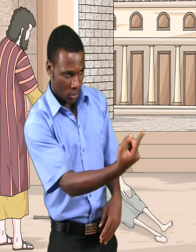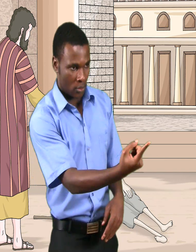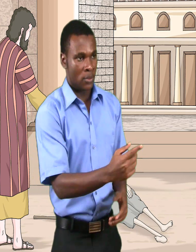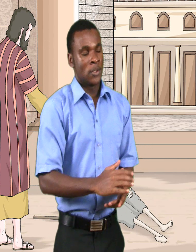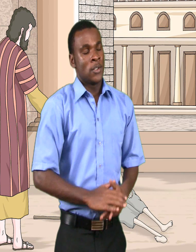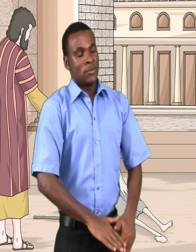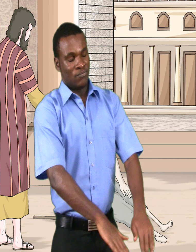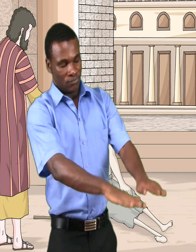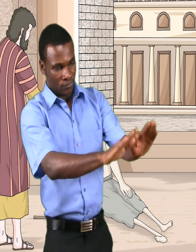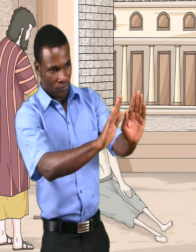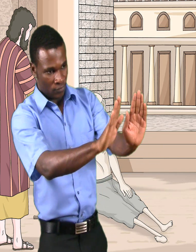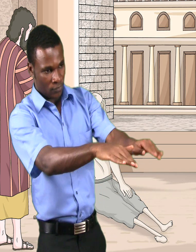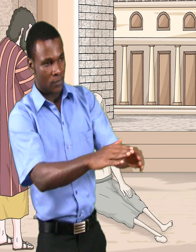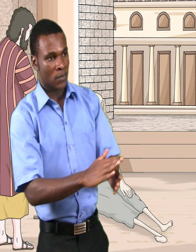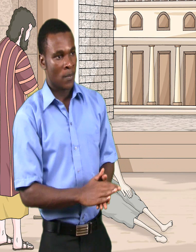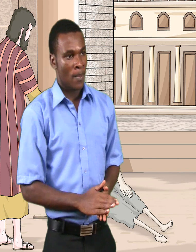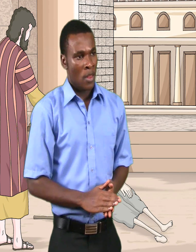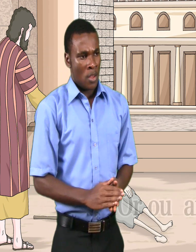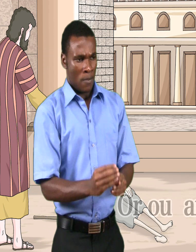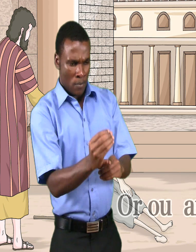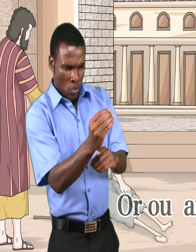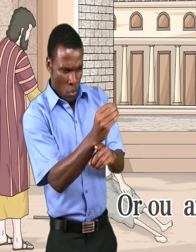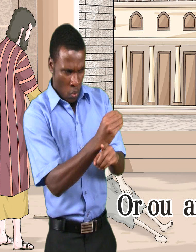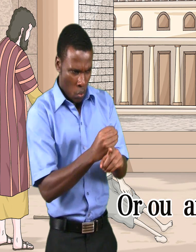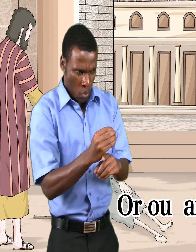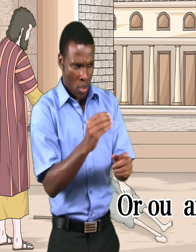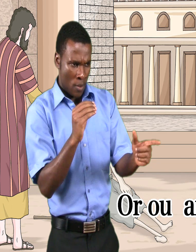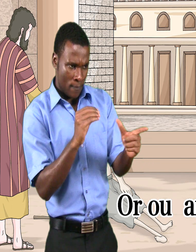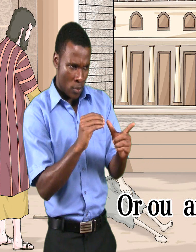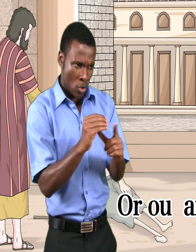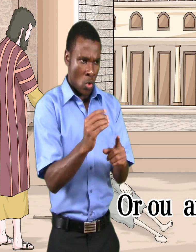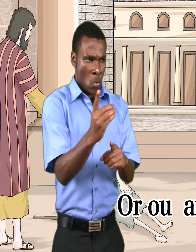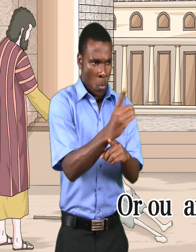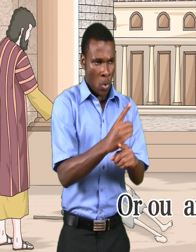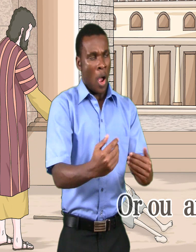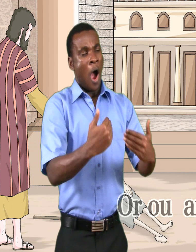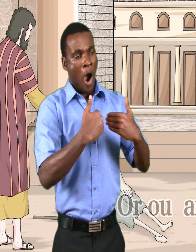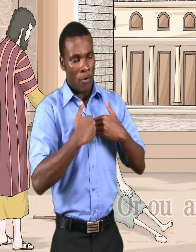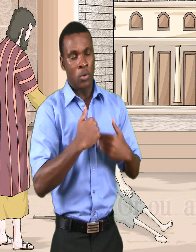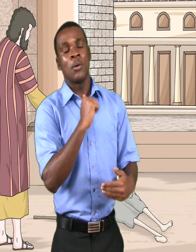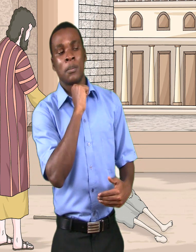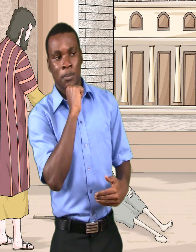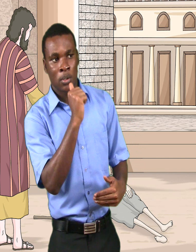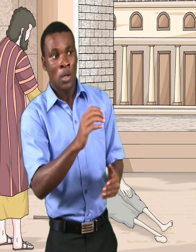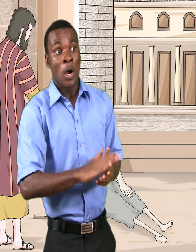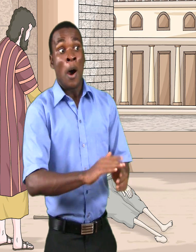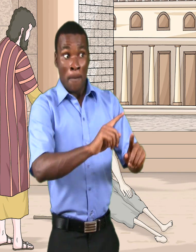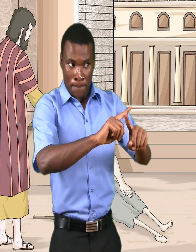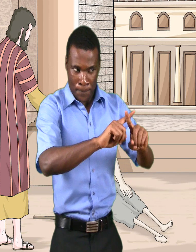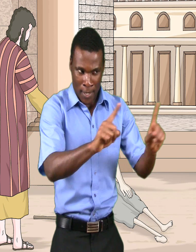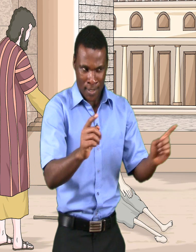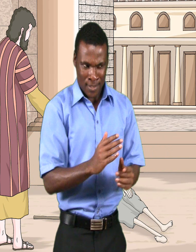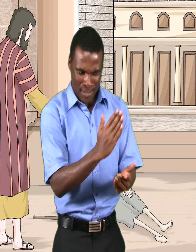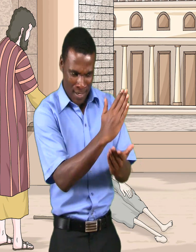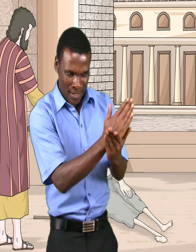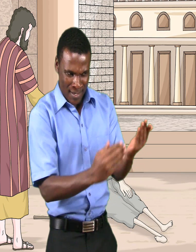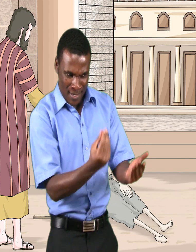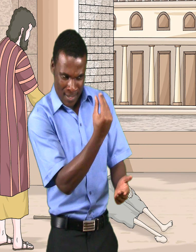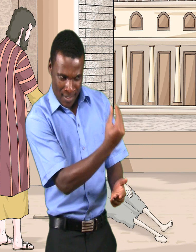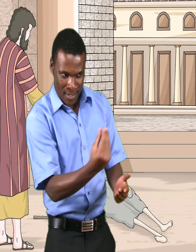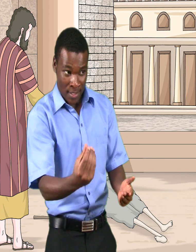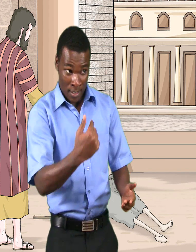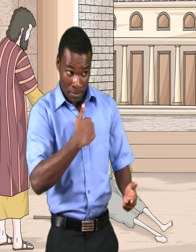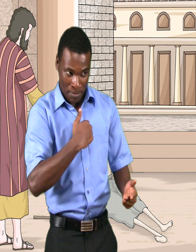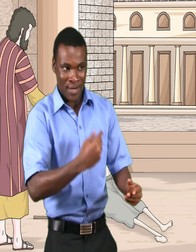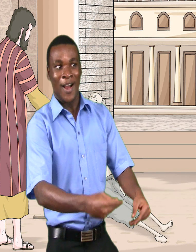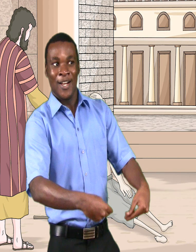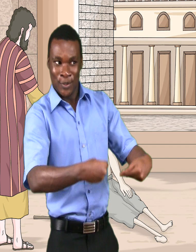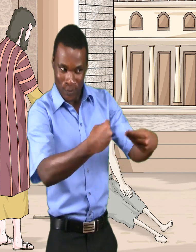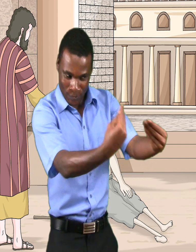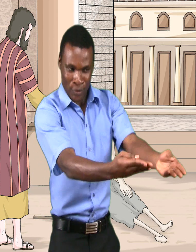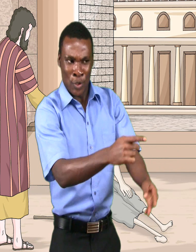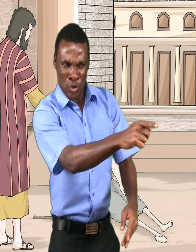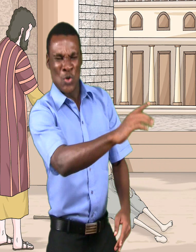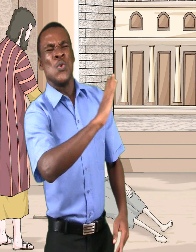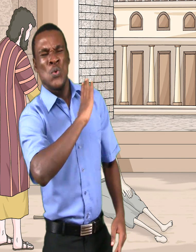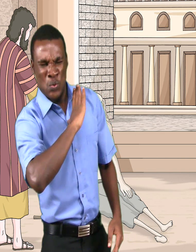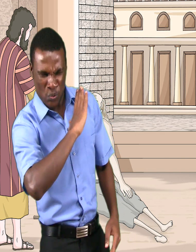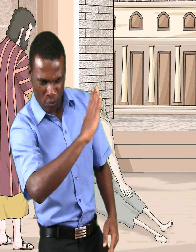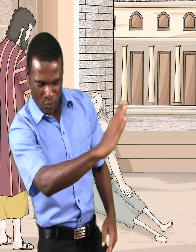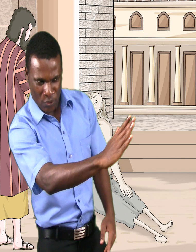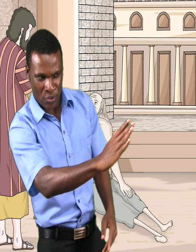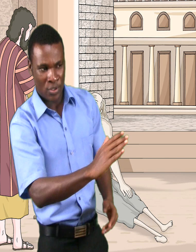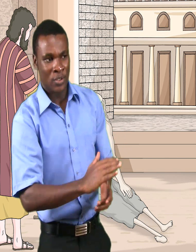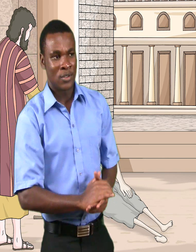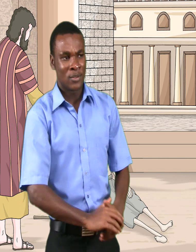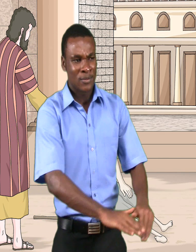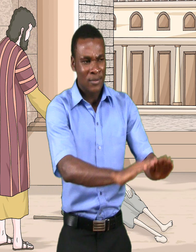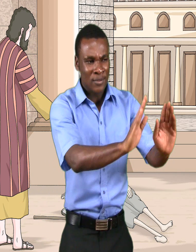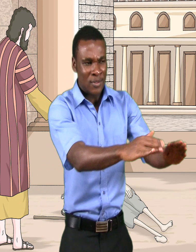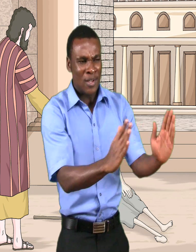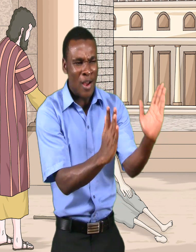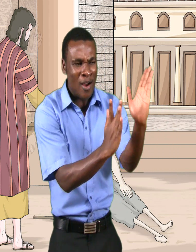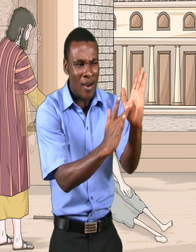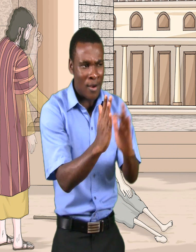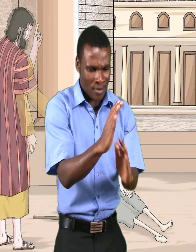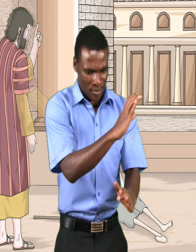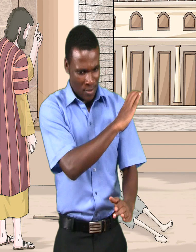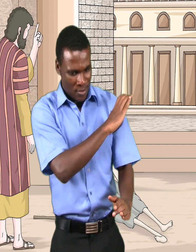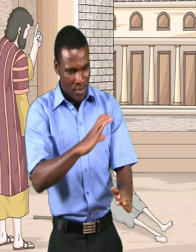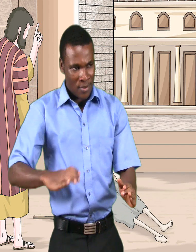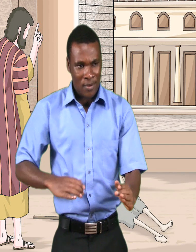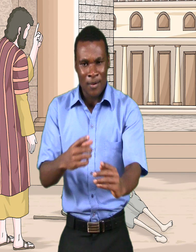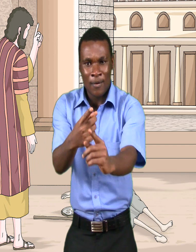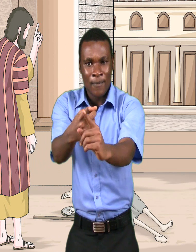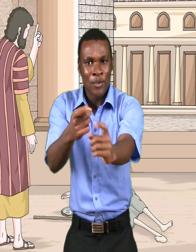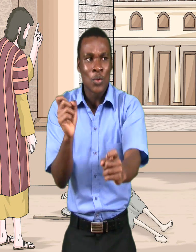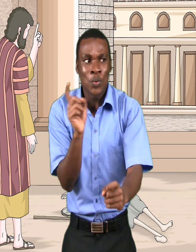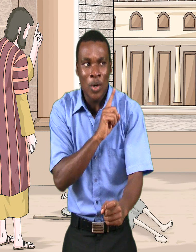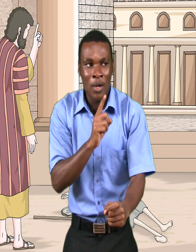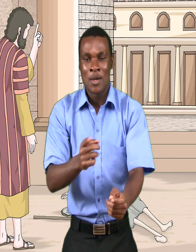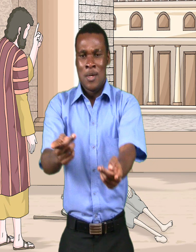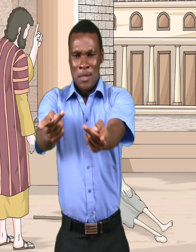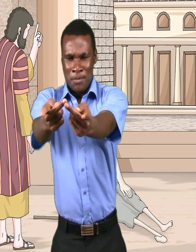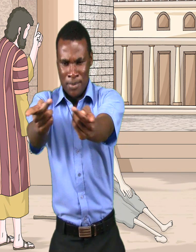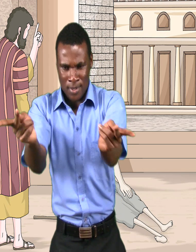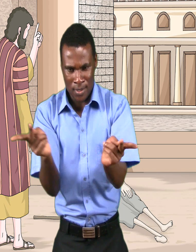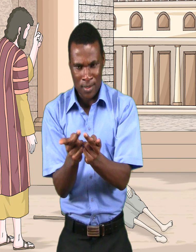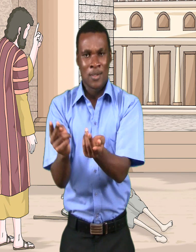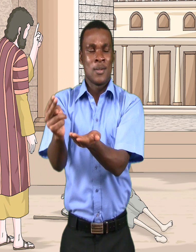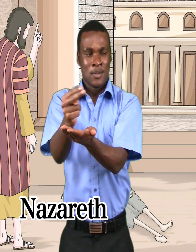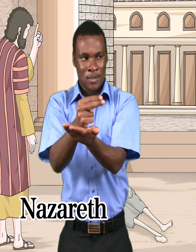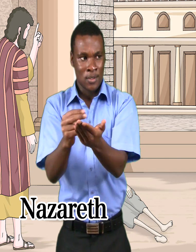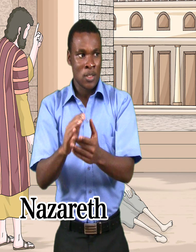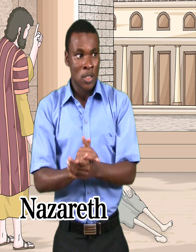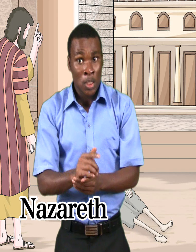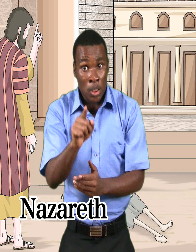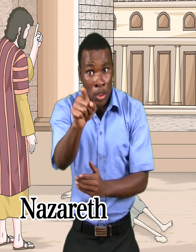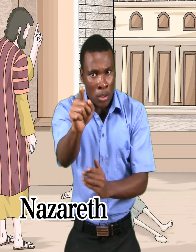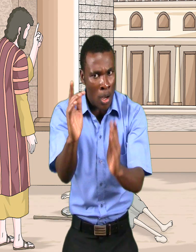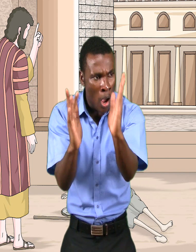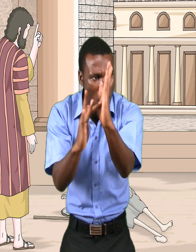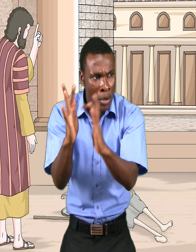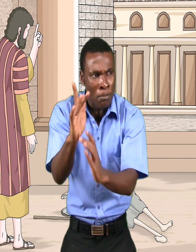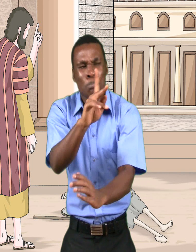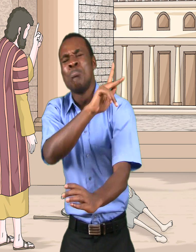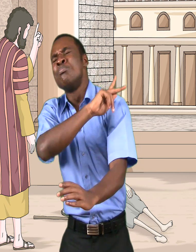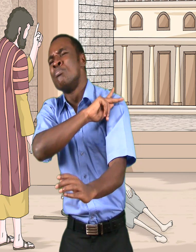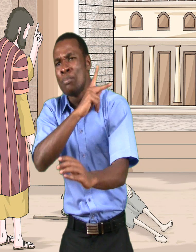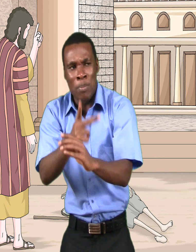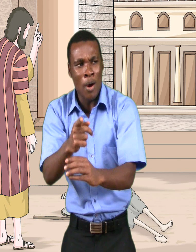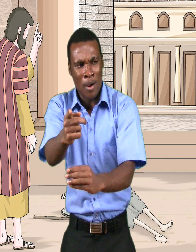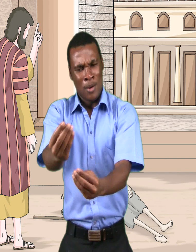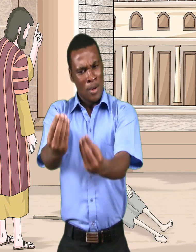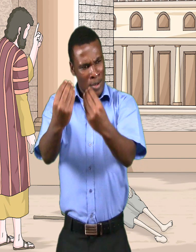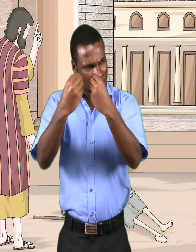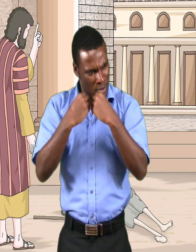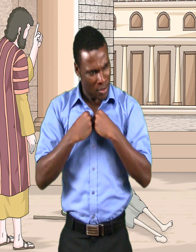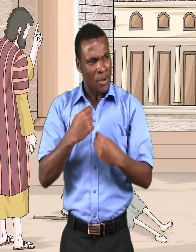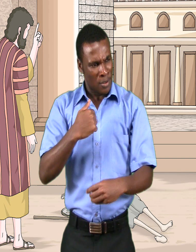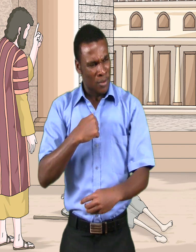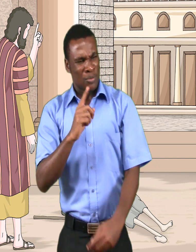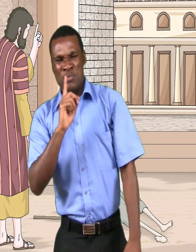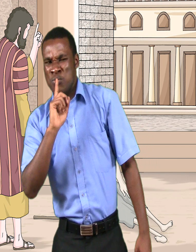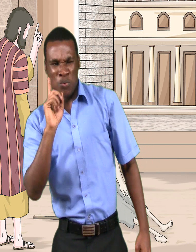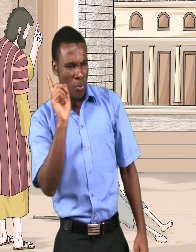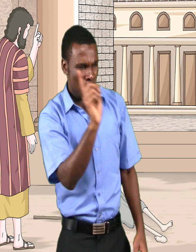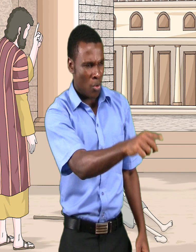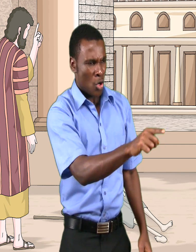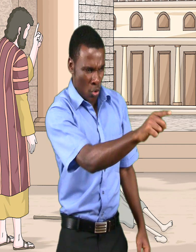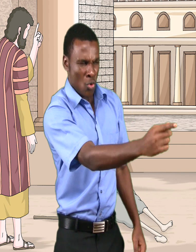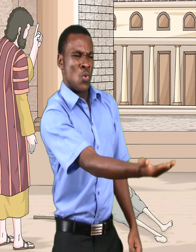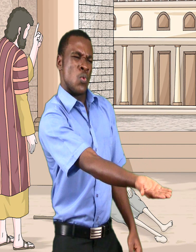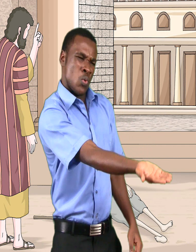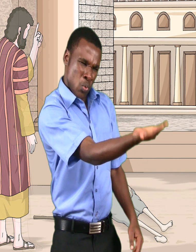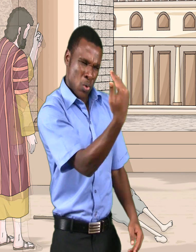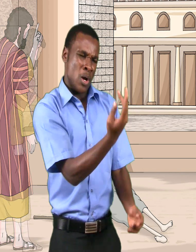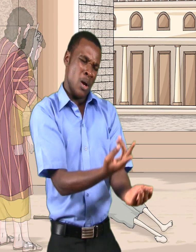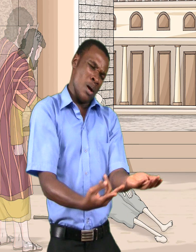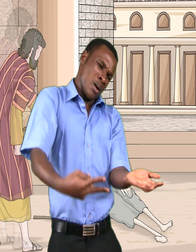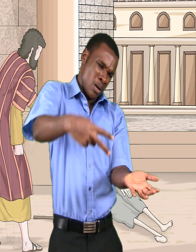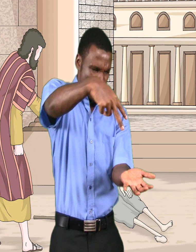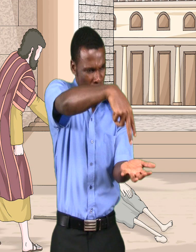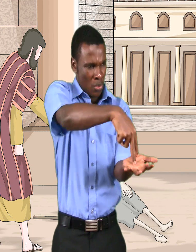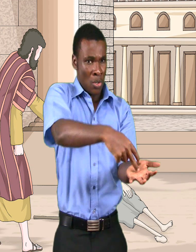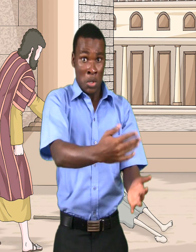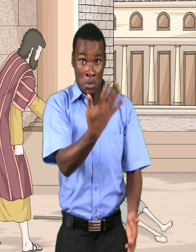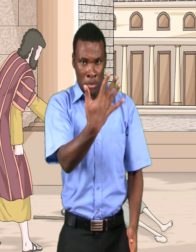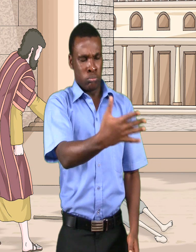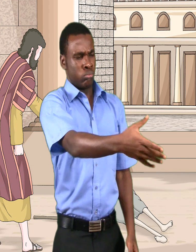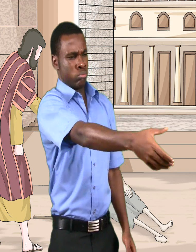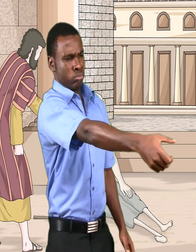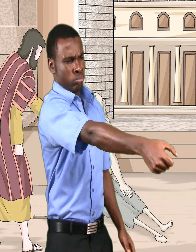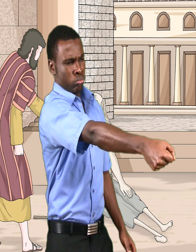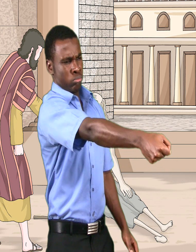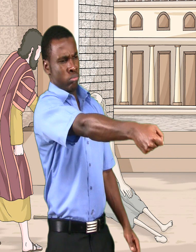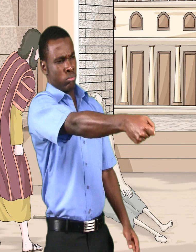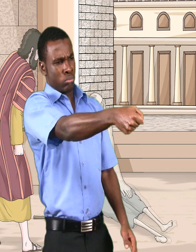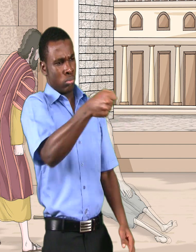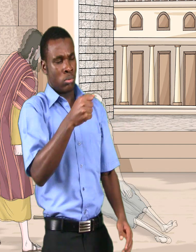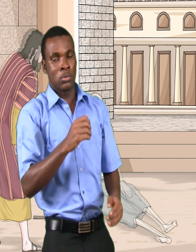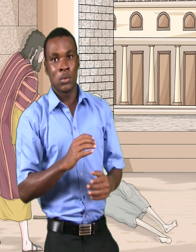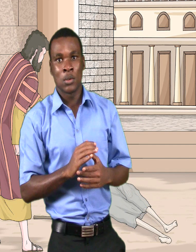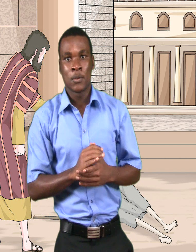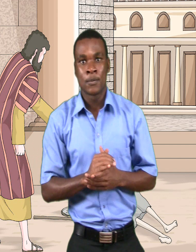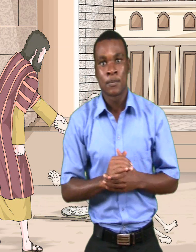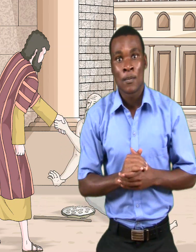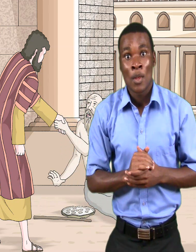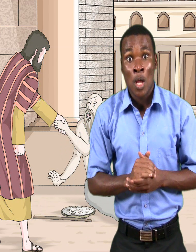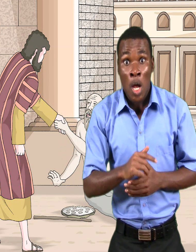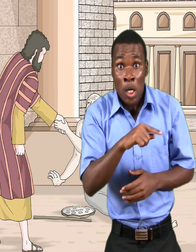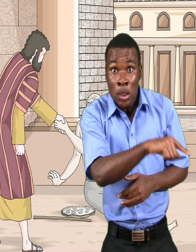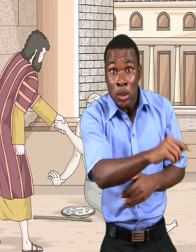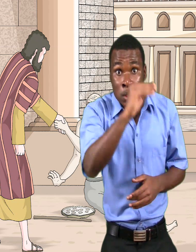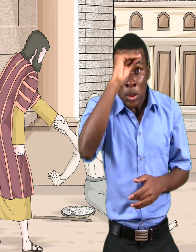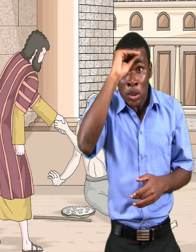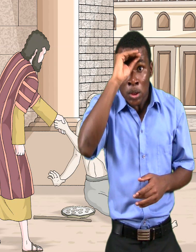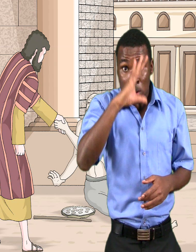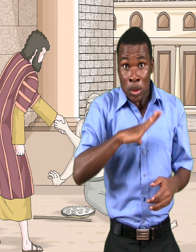But Peter said, “Silver or gold I do not have, but what I have I give you: In the name of Jesus Christ of Nazareth, get up and walk!”